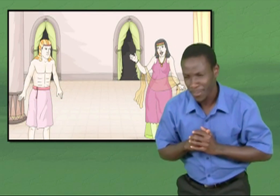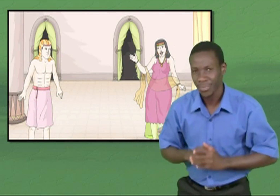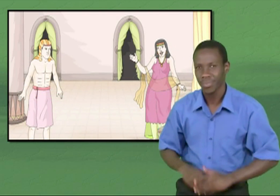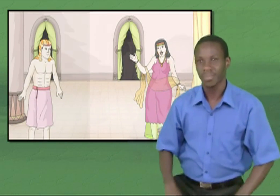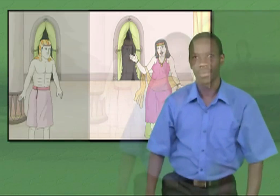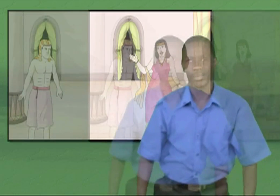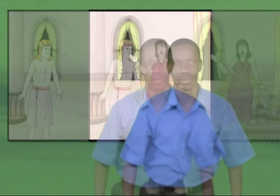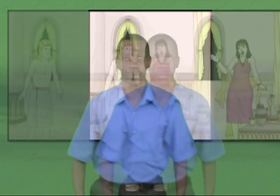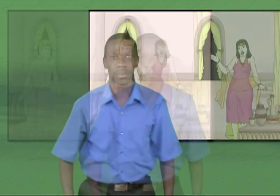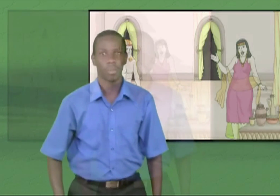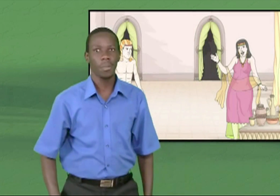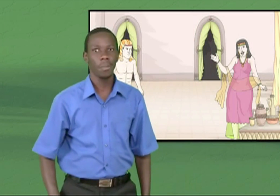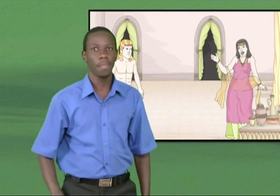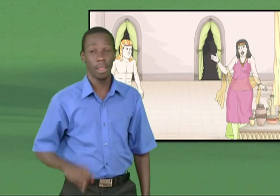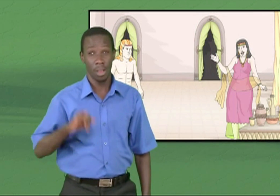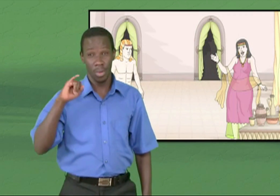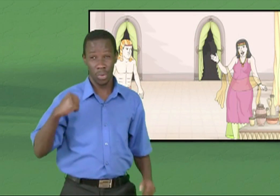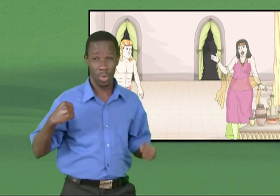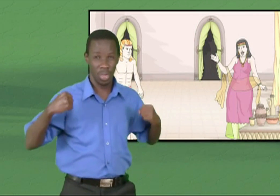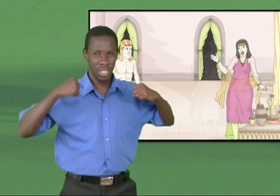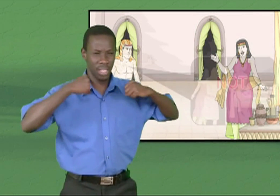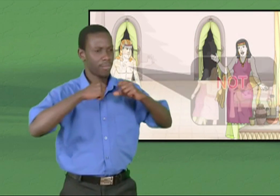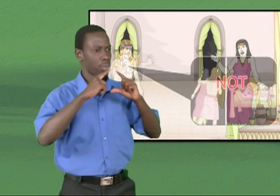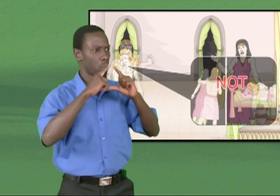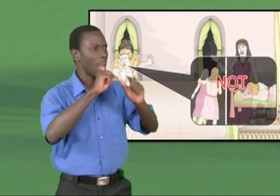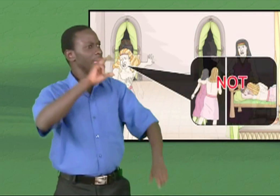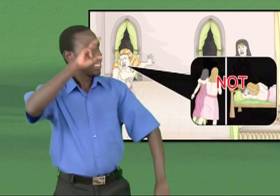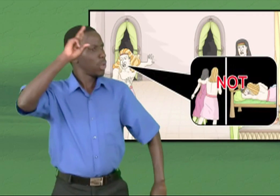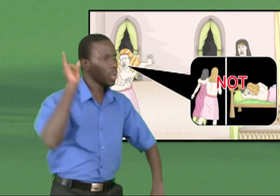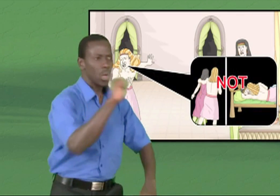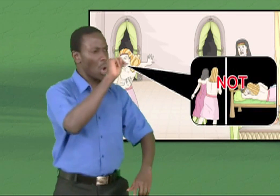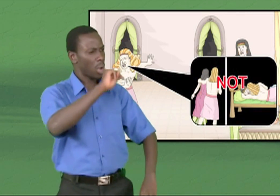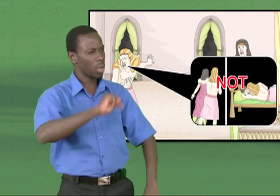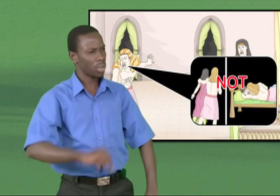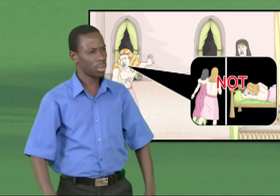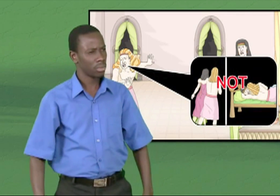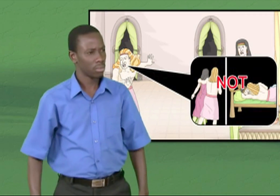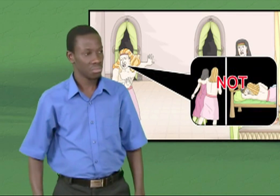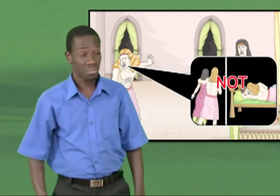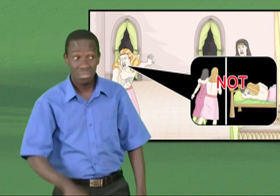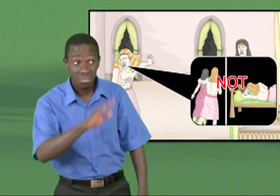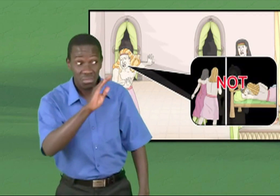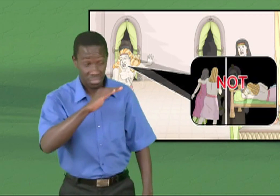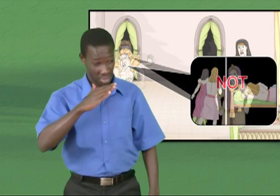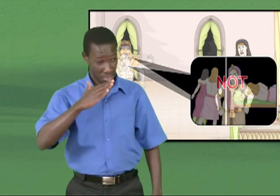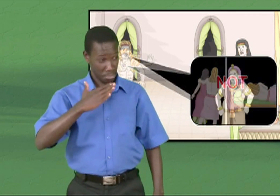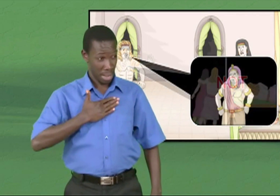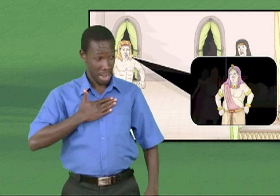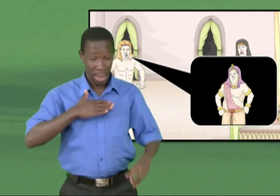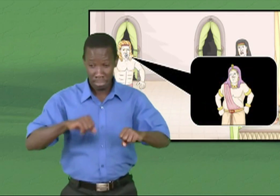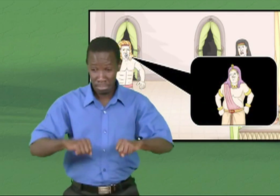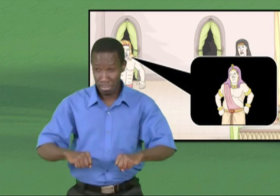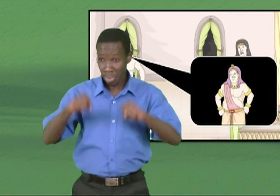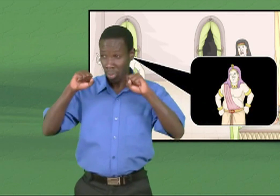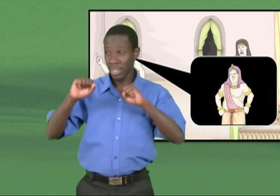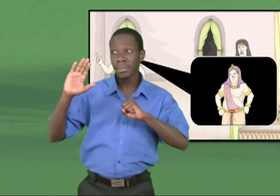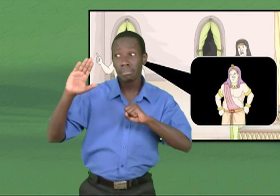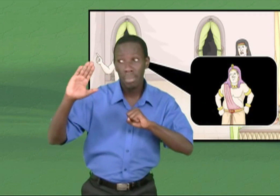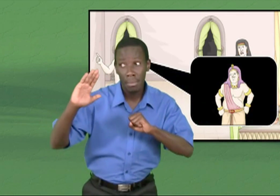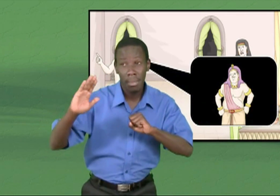But he refused.